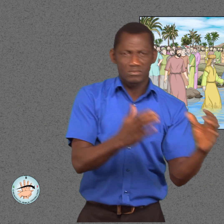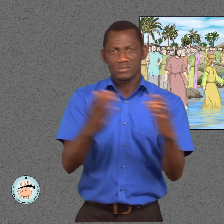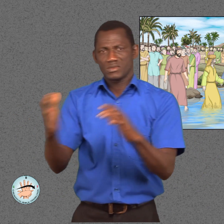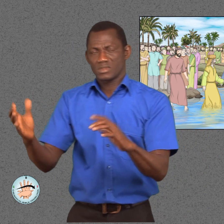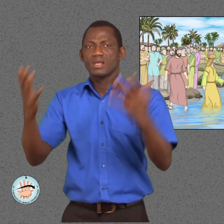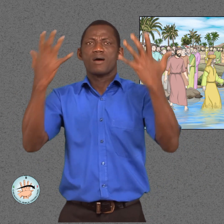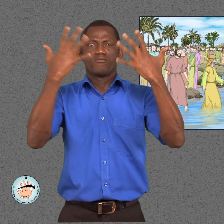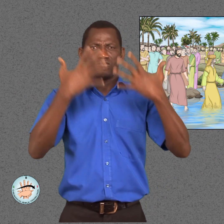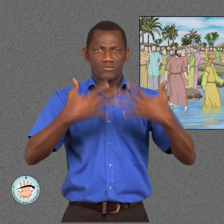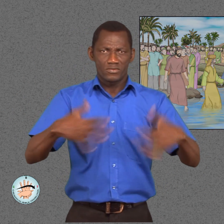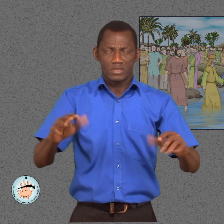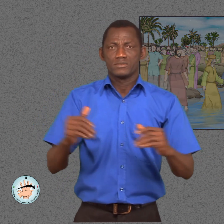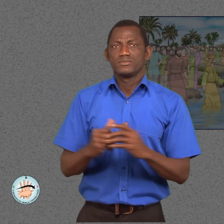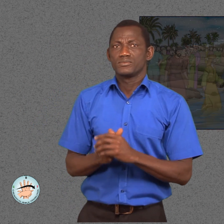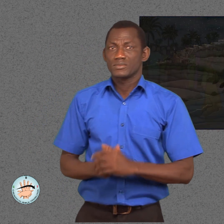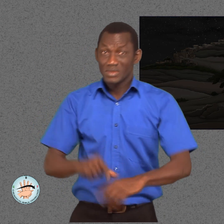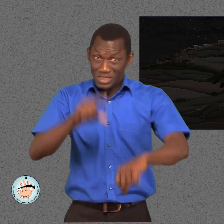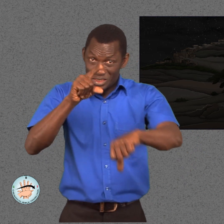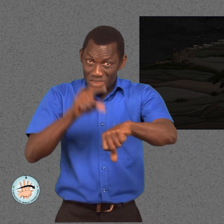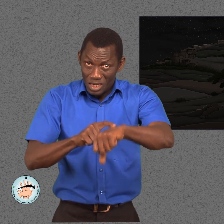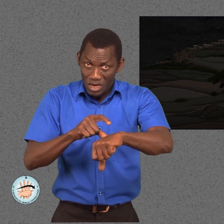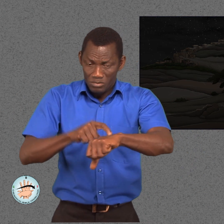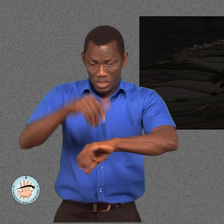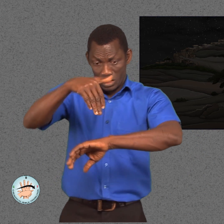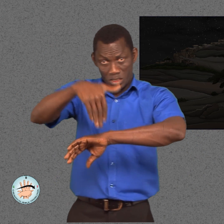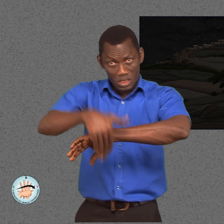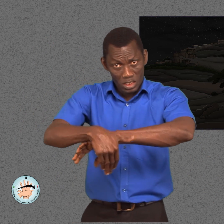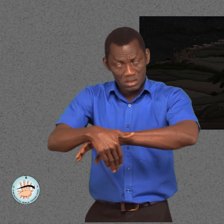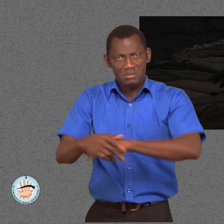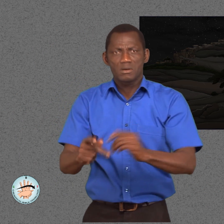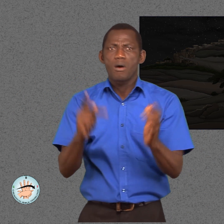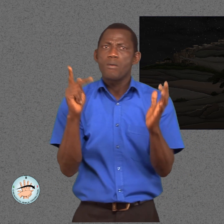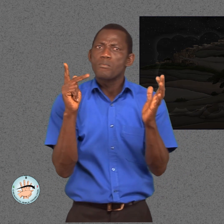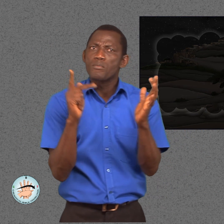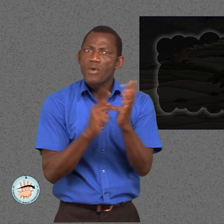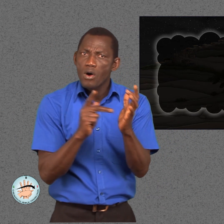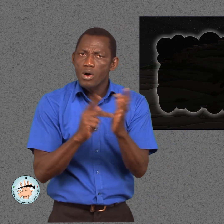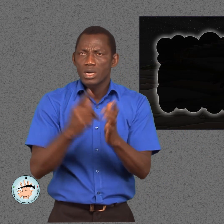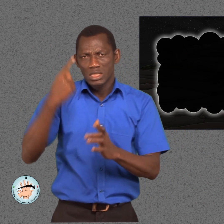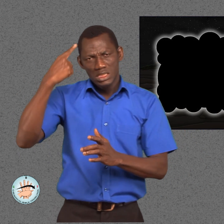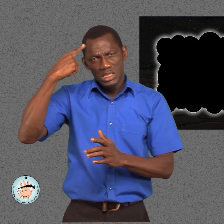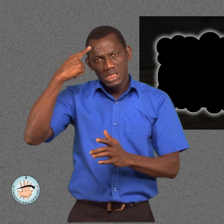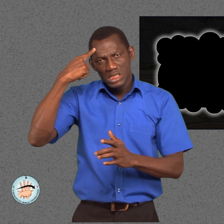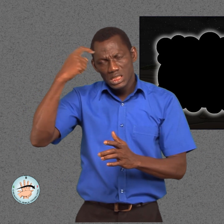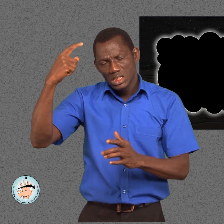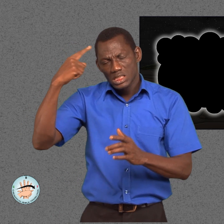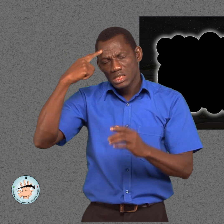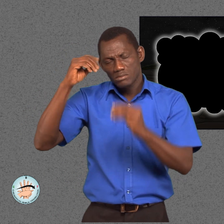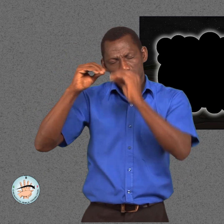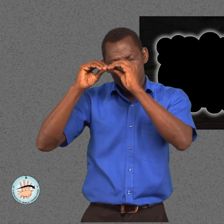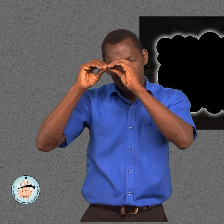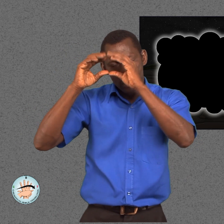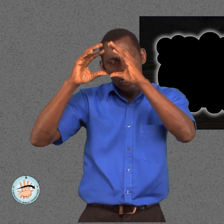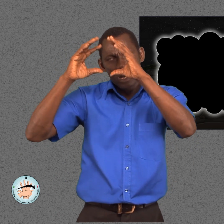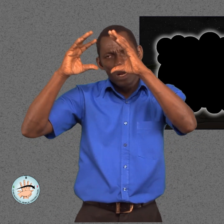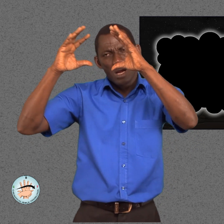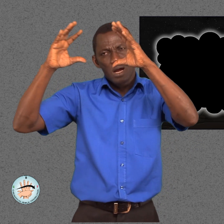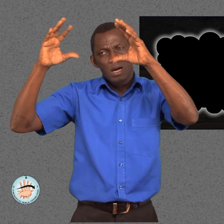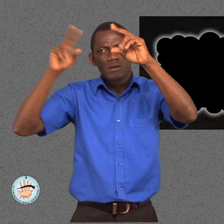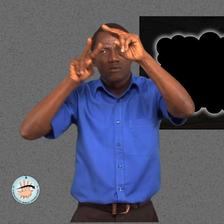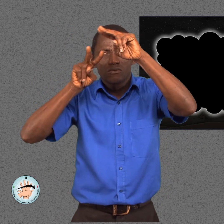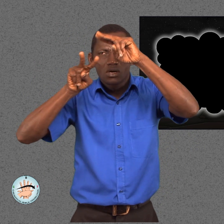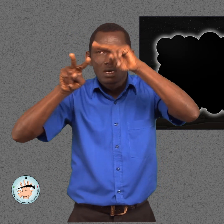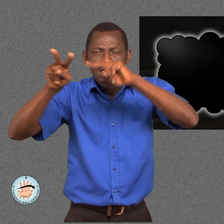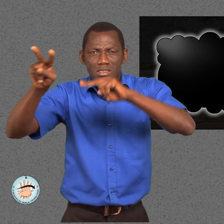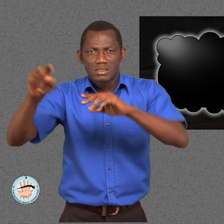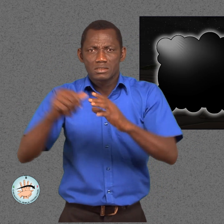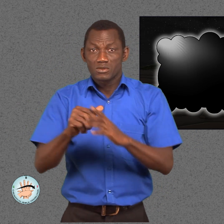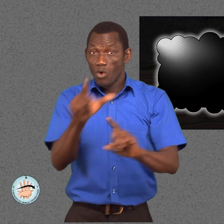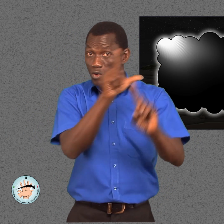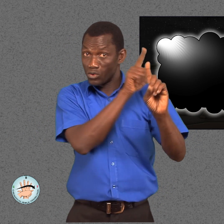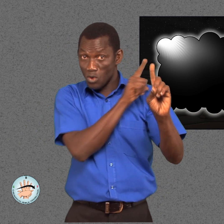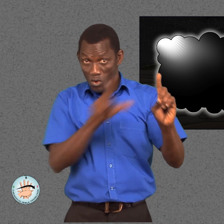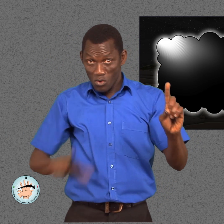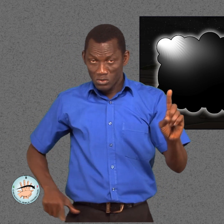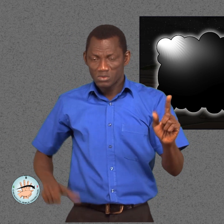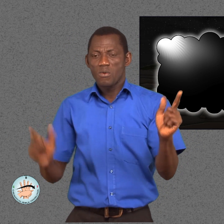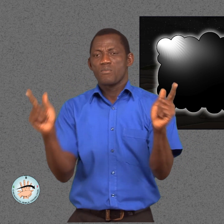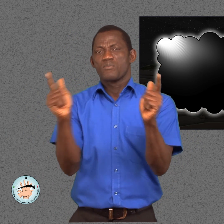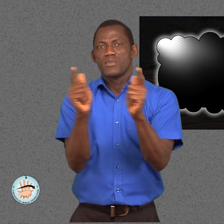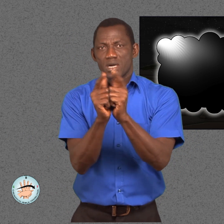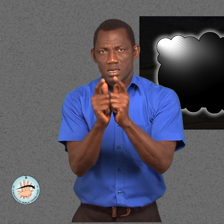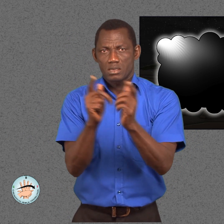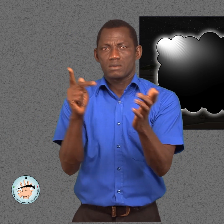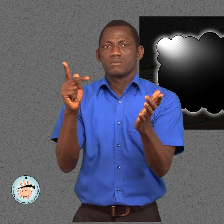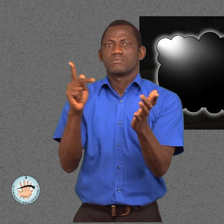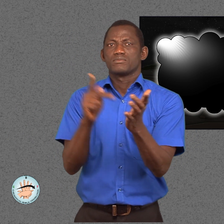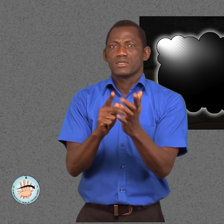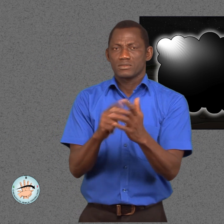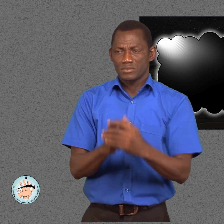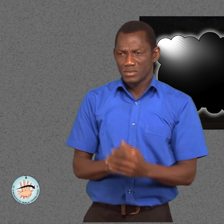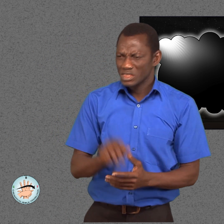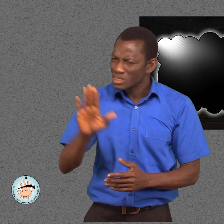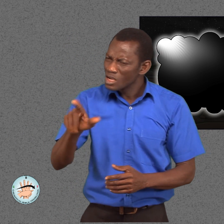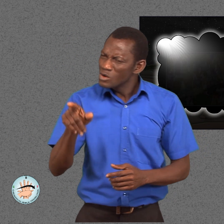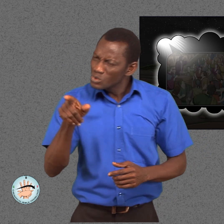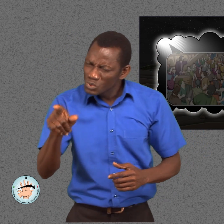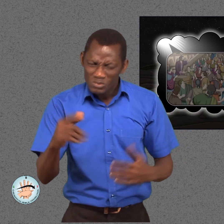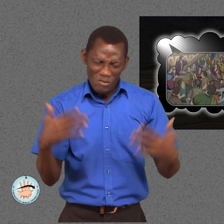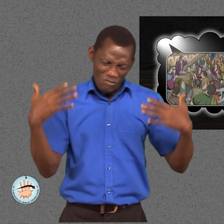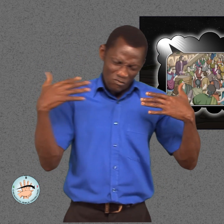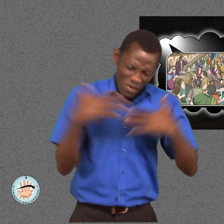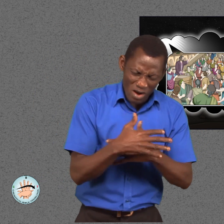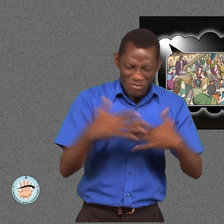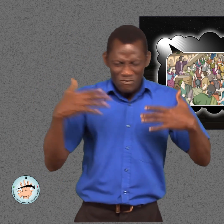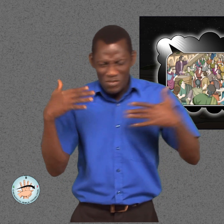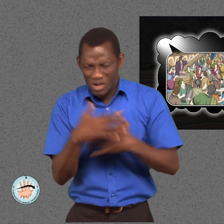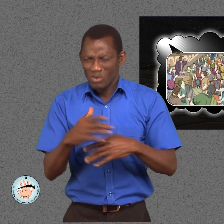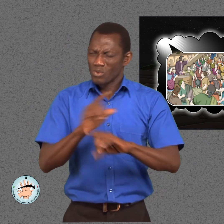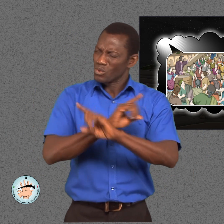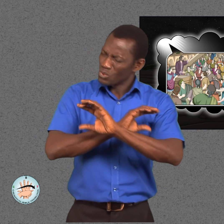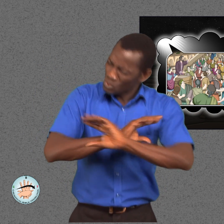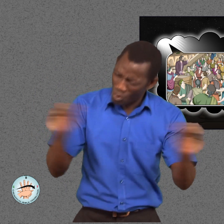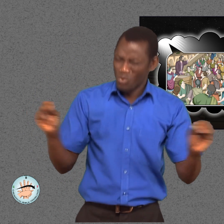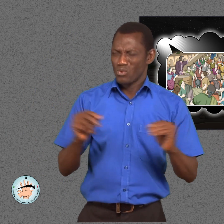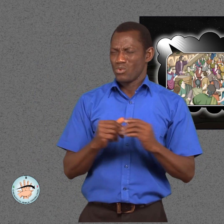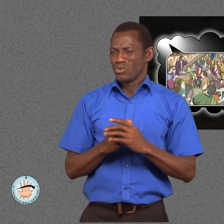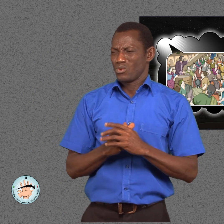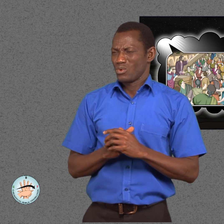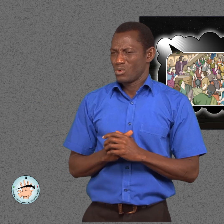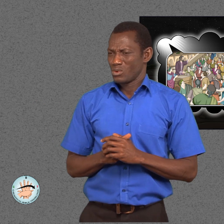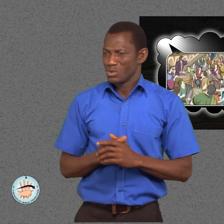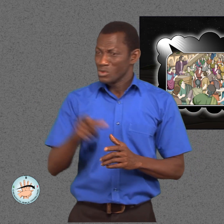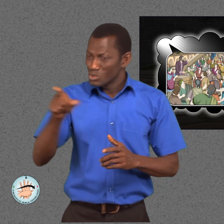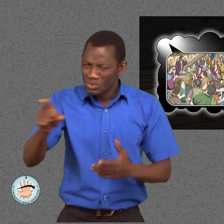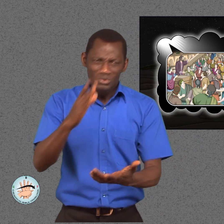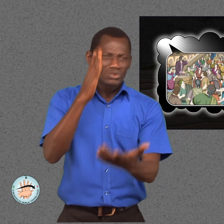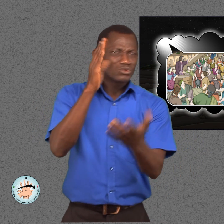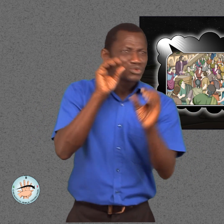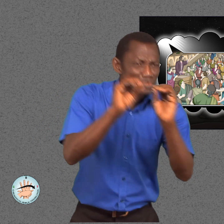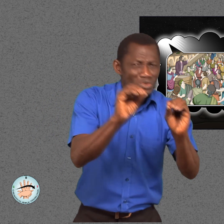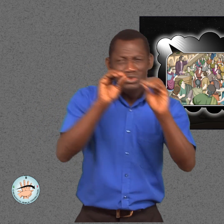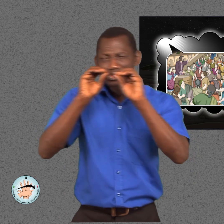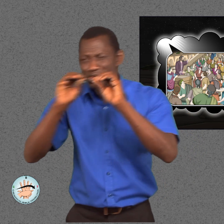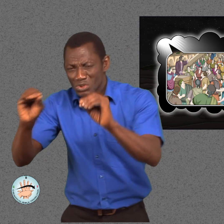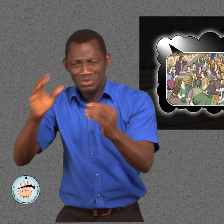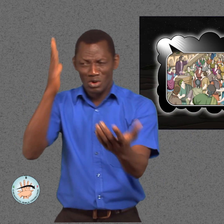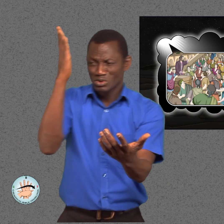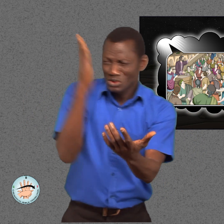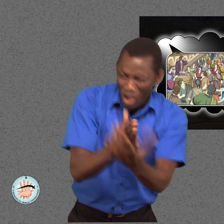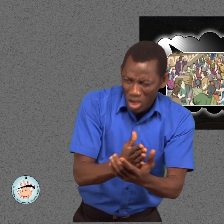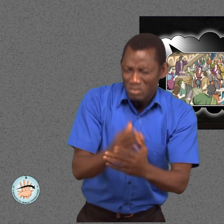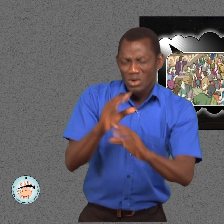One night the Lord spoke to Paul in a vision: “Do not be afraid;